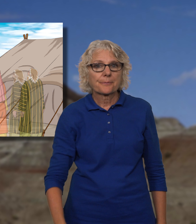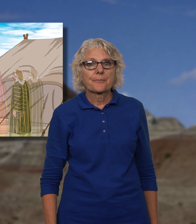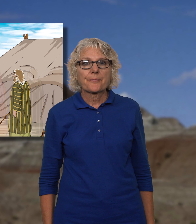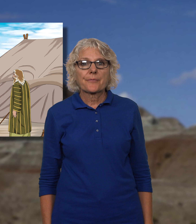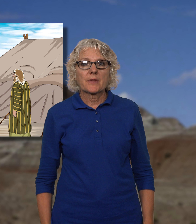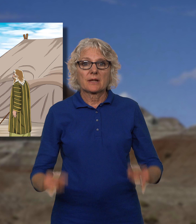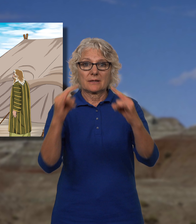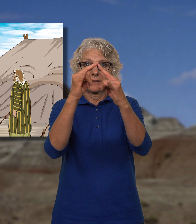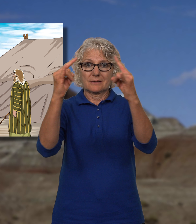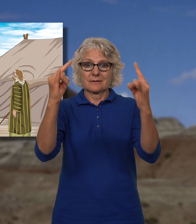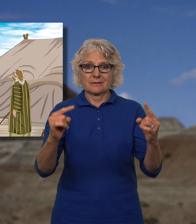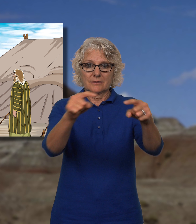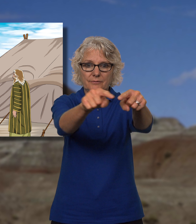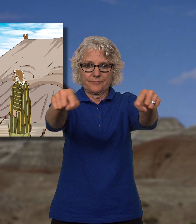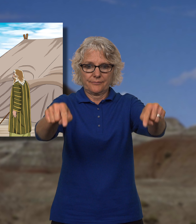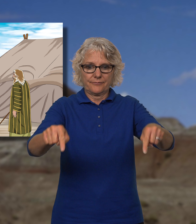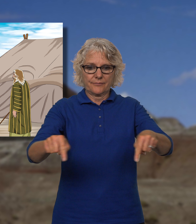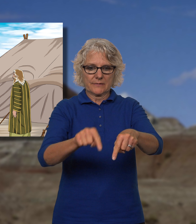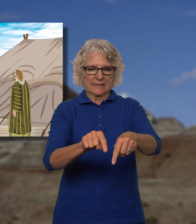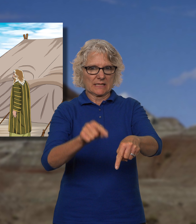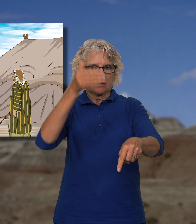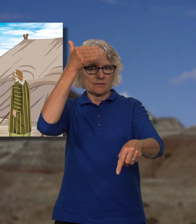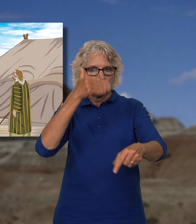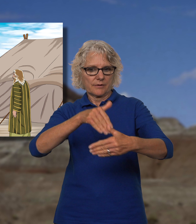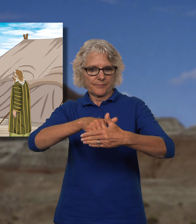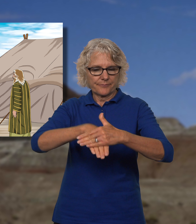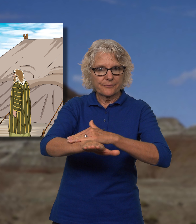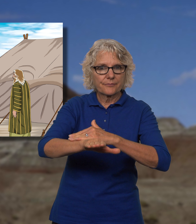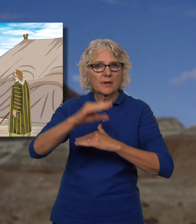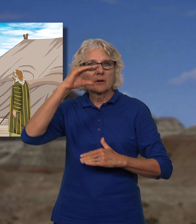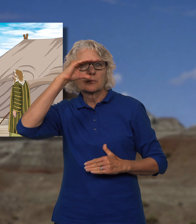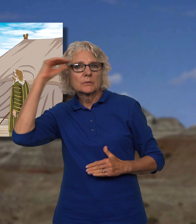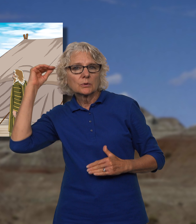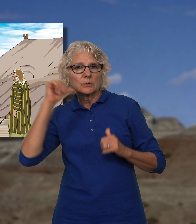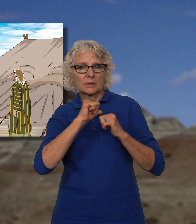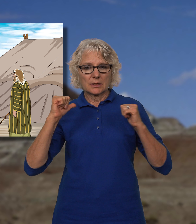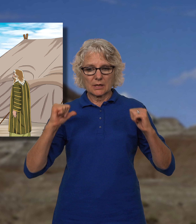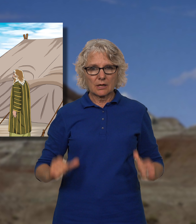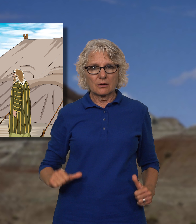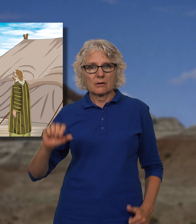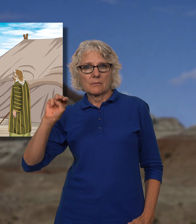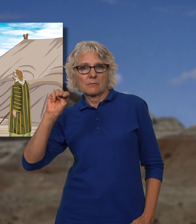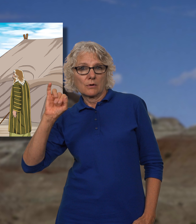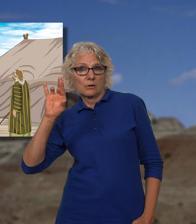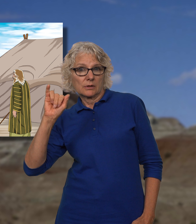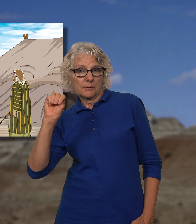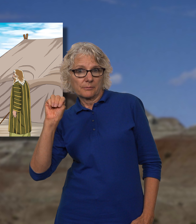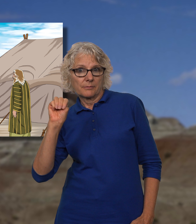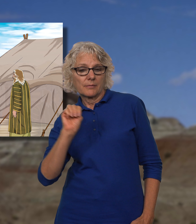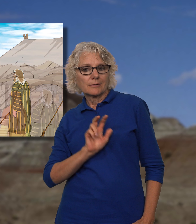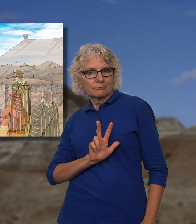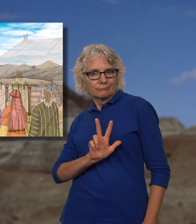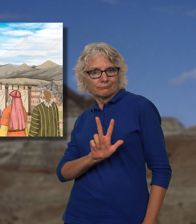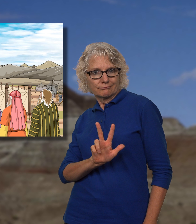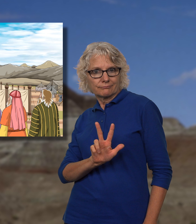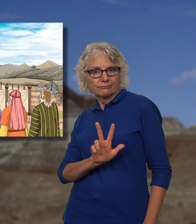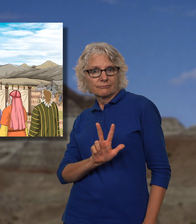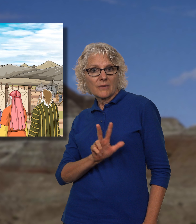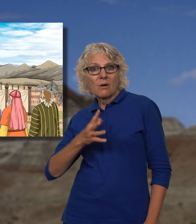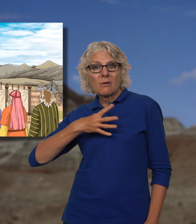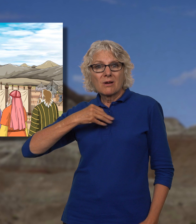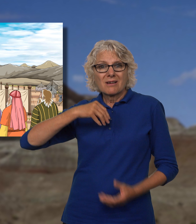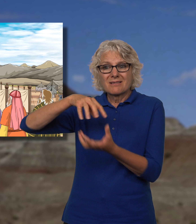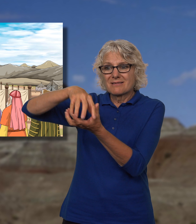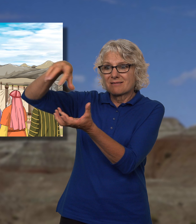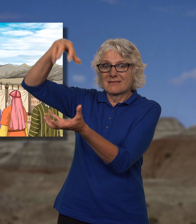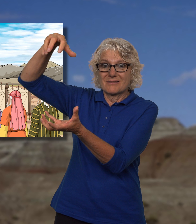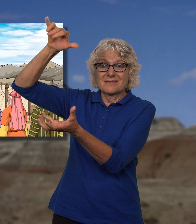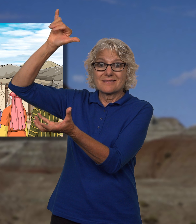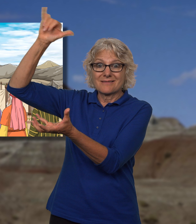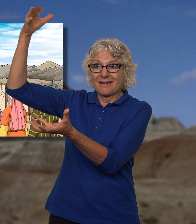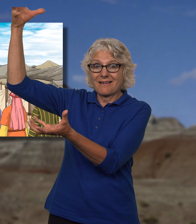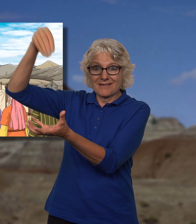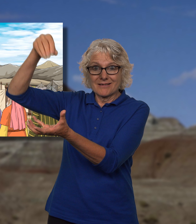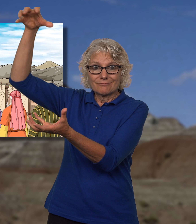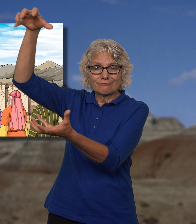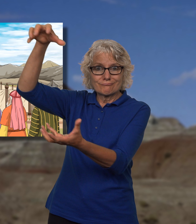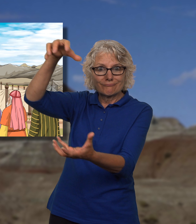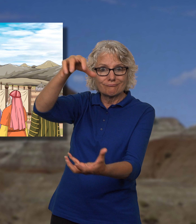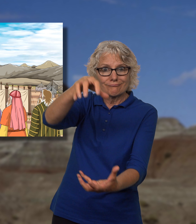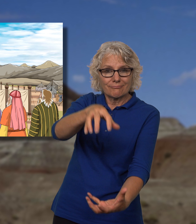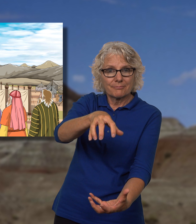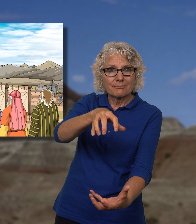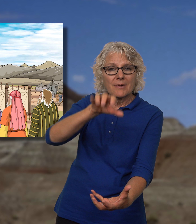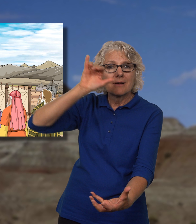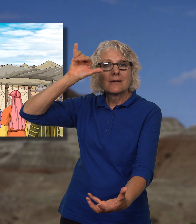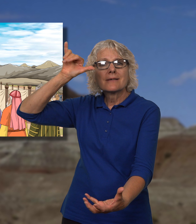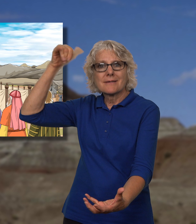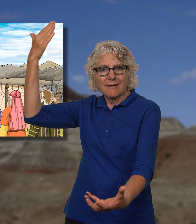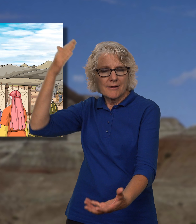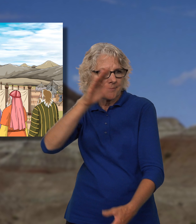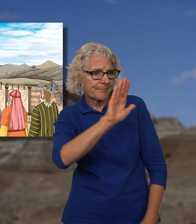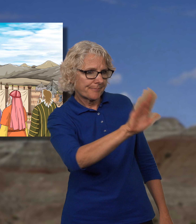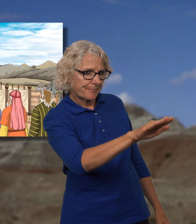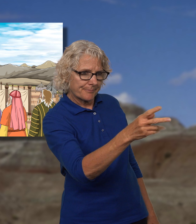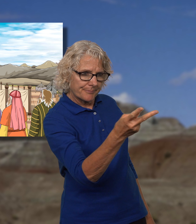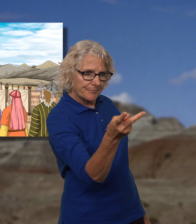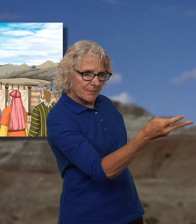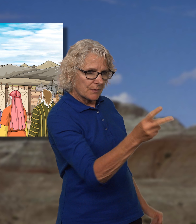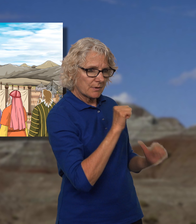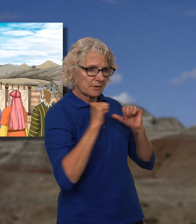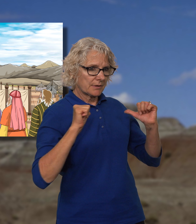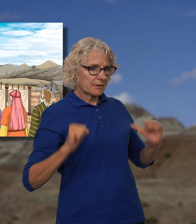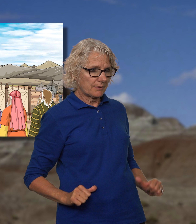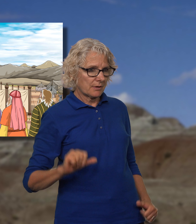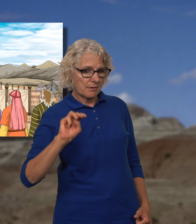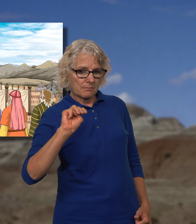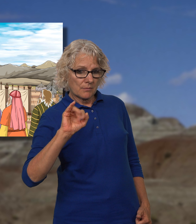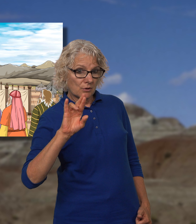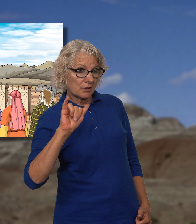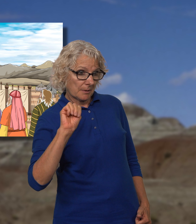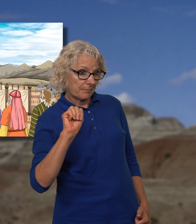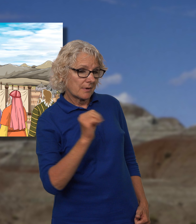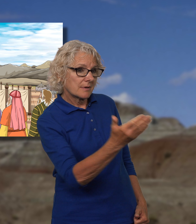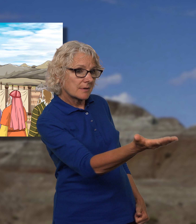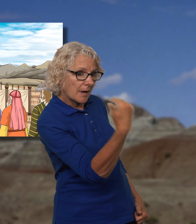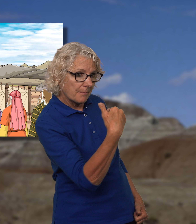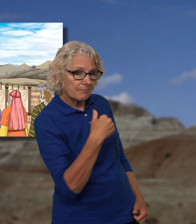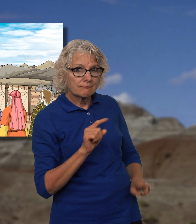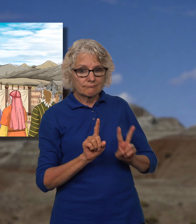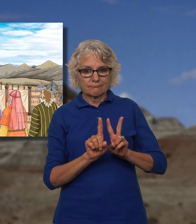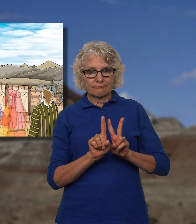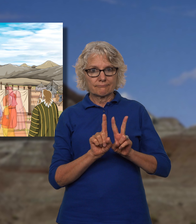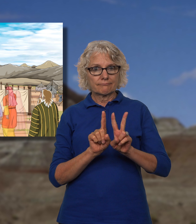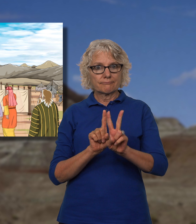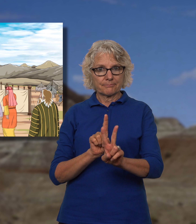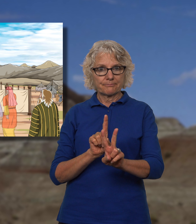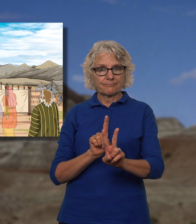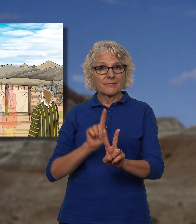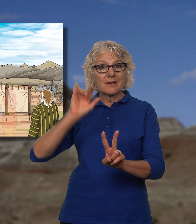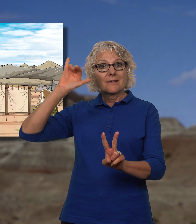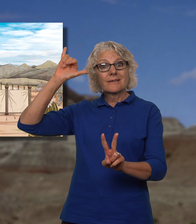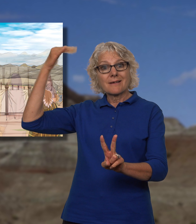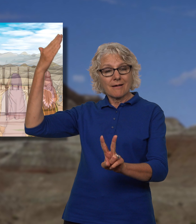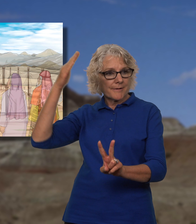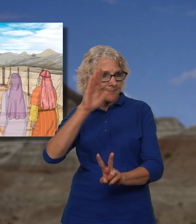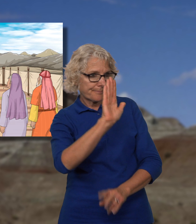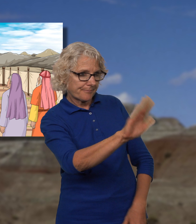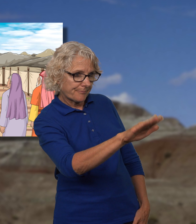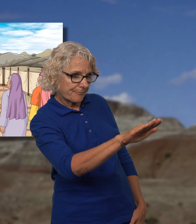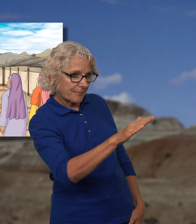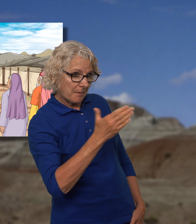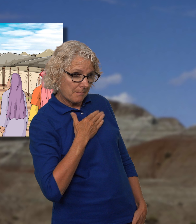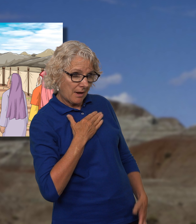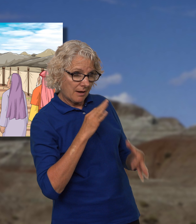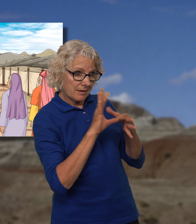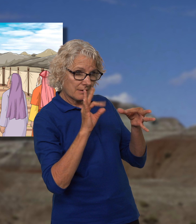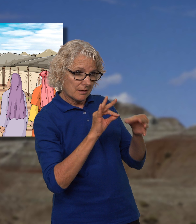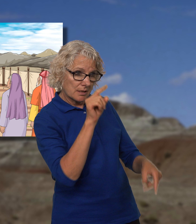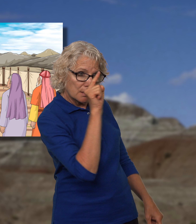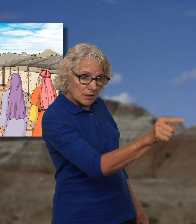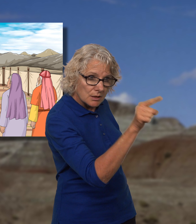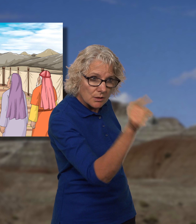So the three went out, and the LORD came down in a pillar of cloud, stood at the entrance to the Tent, and summoned Aaron and Miriam.